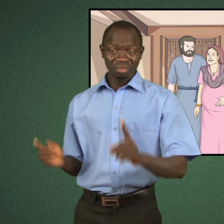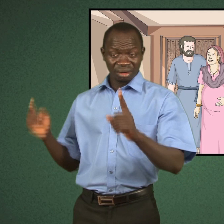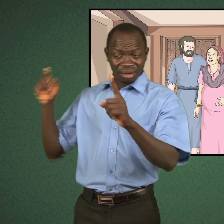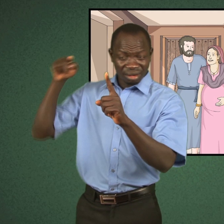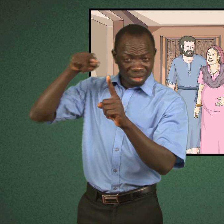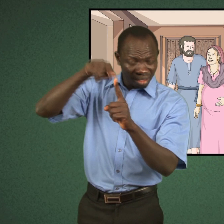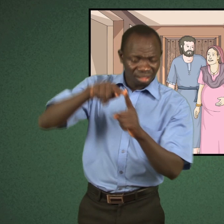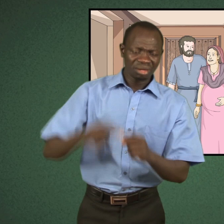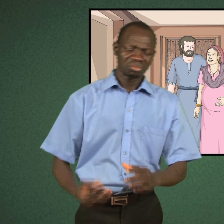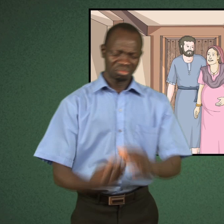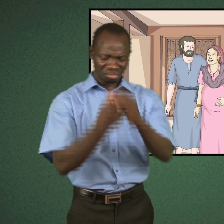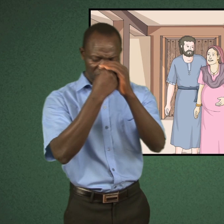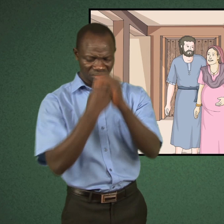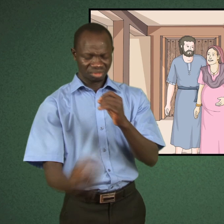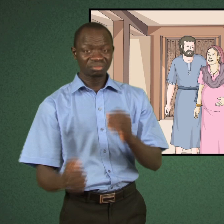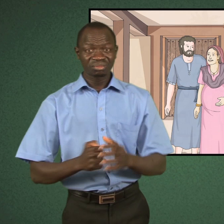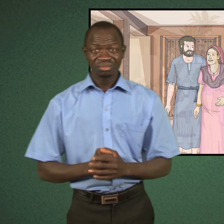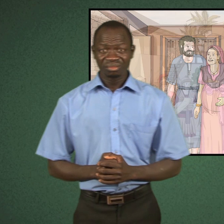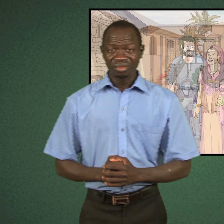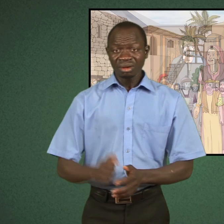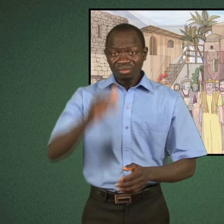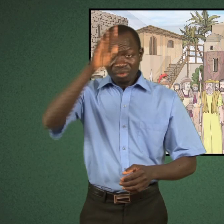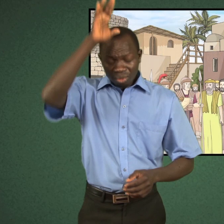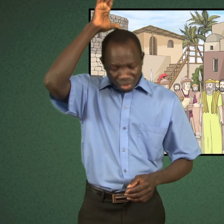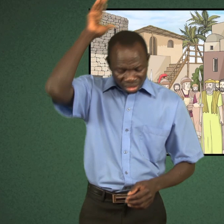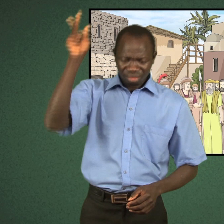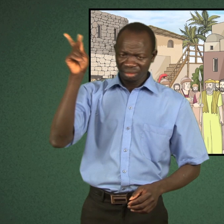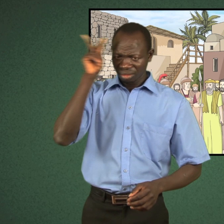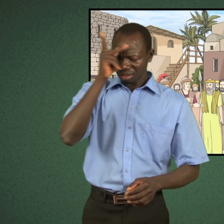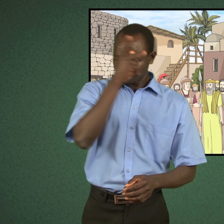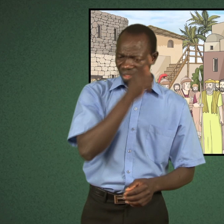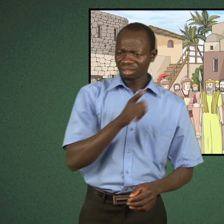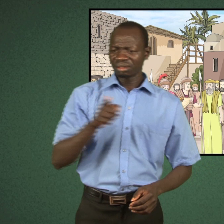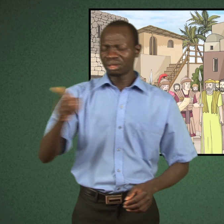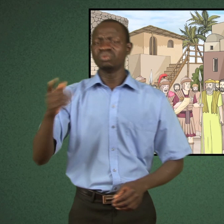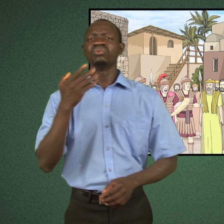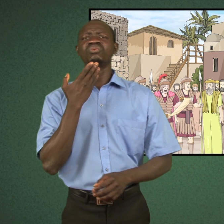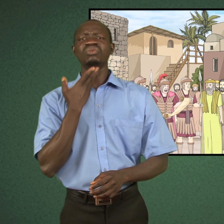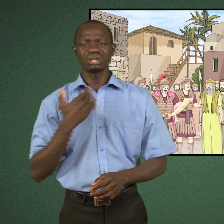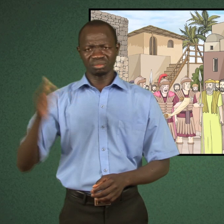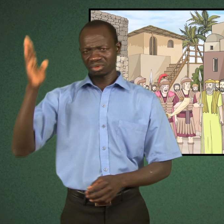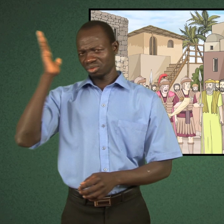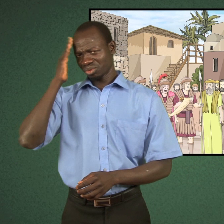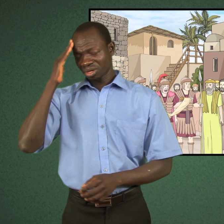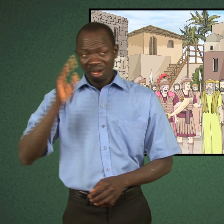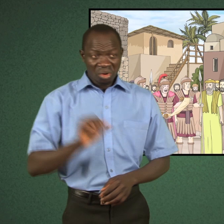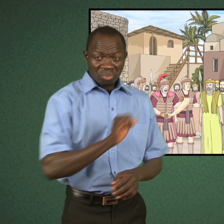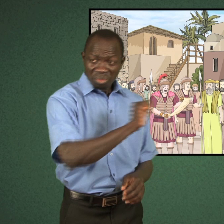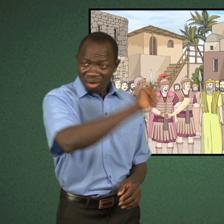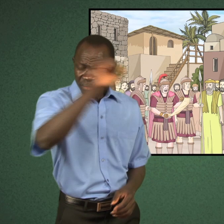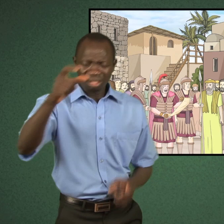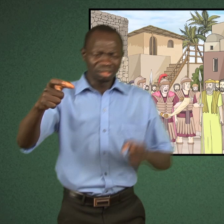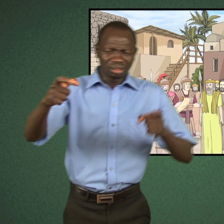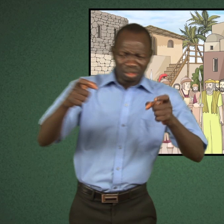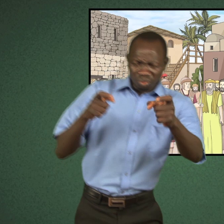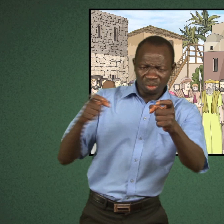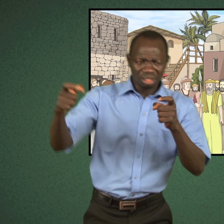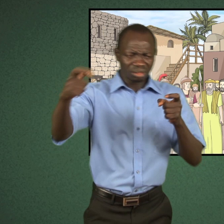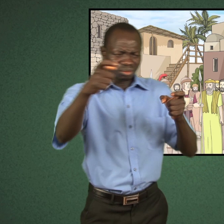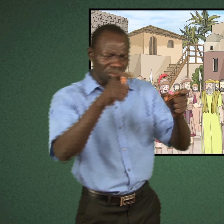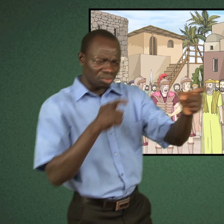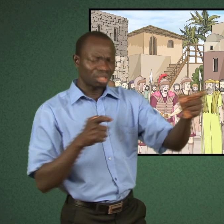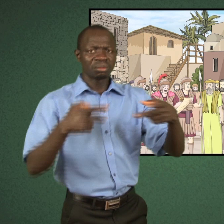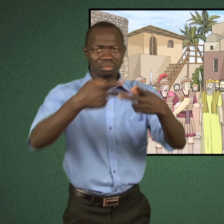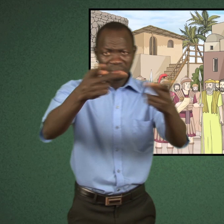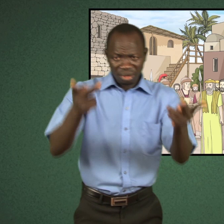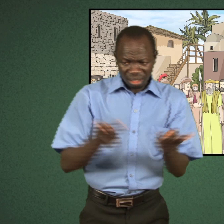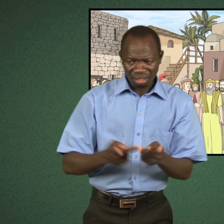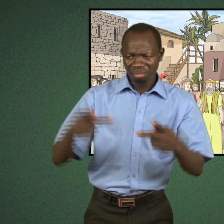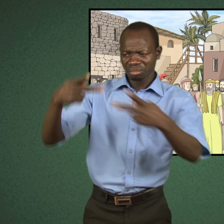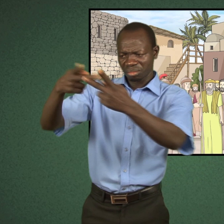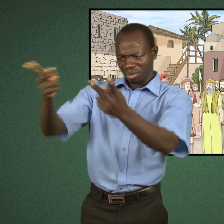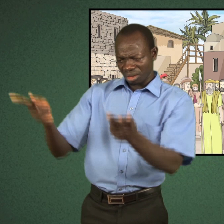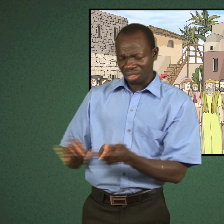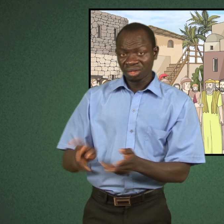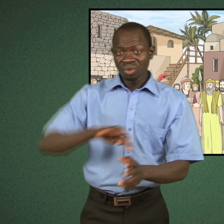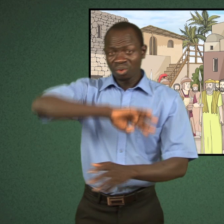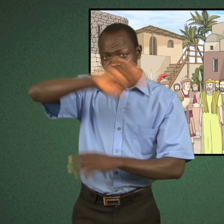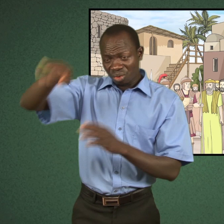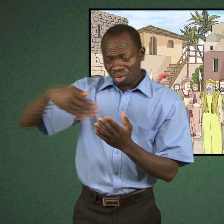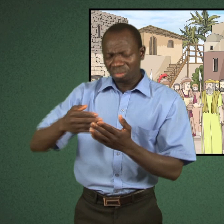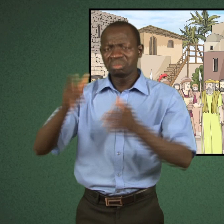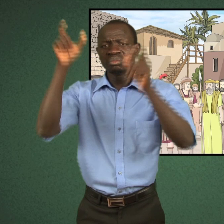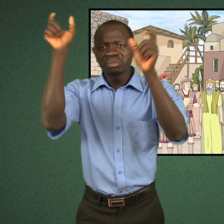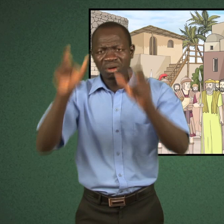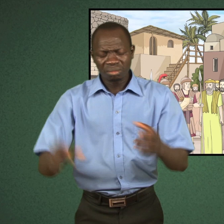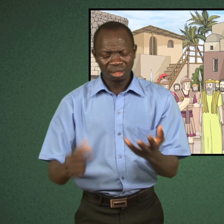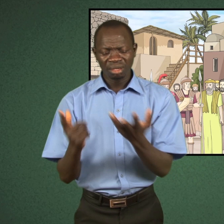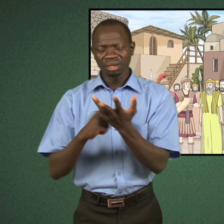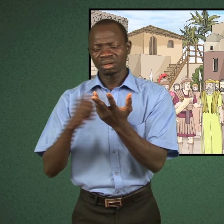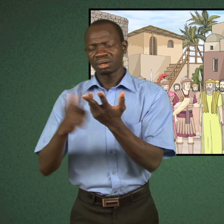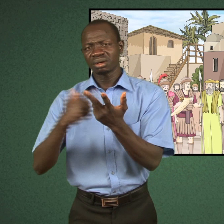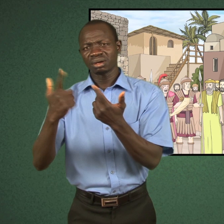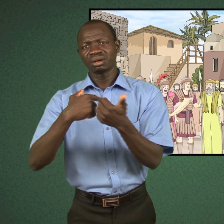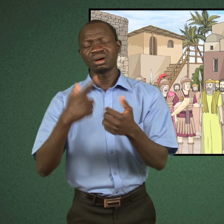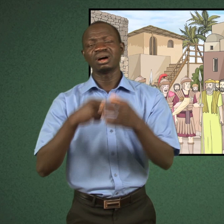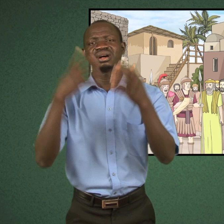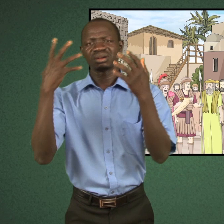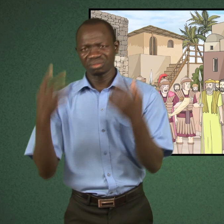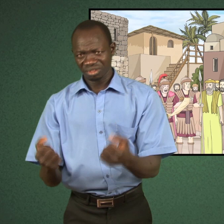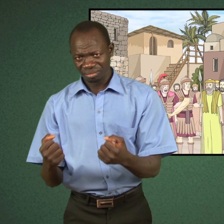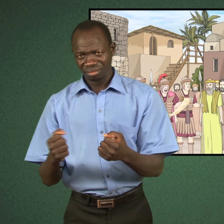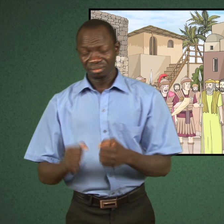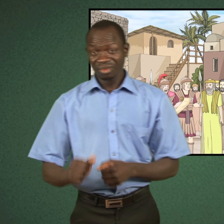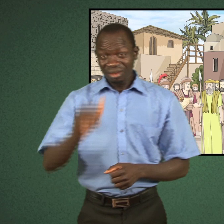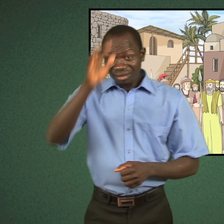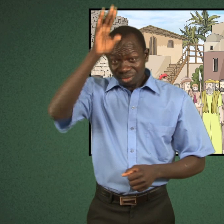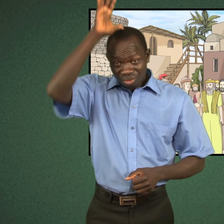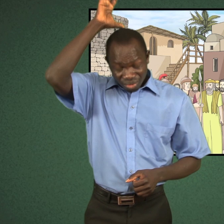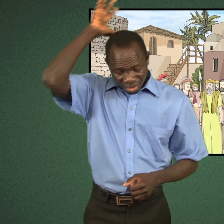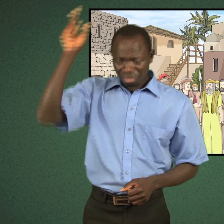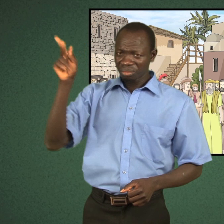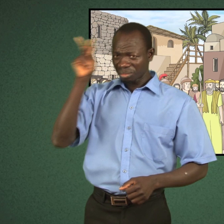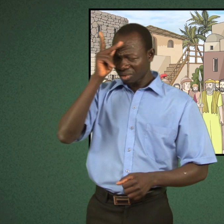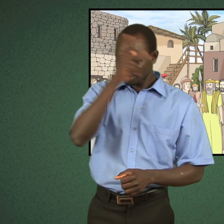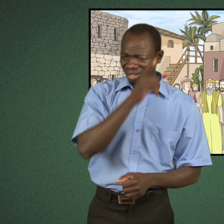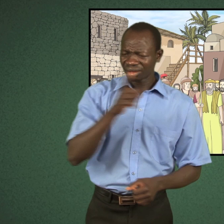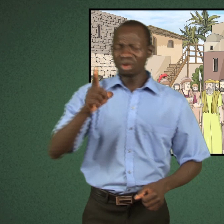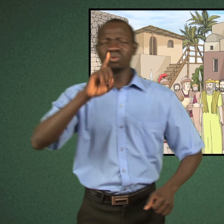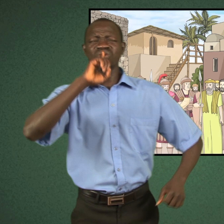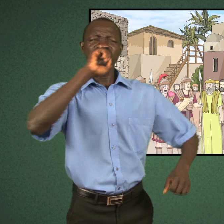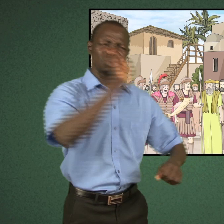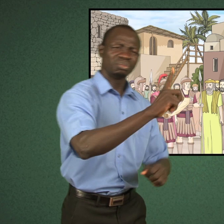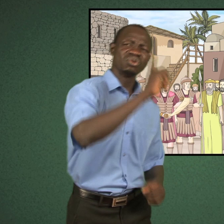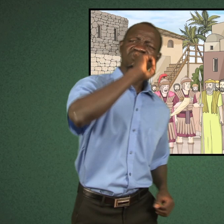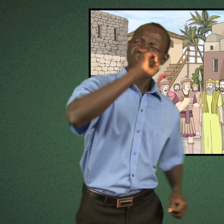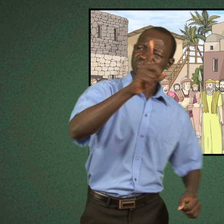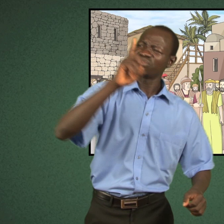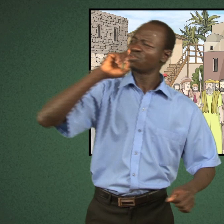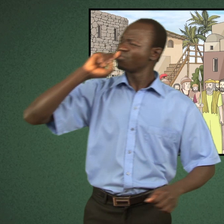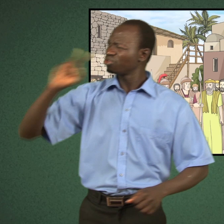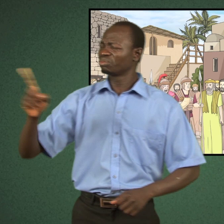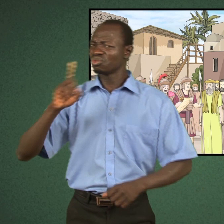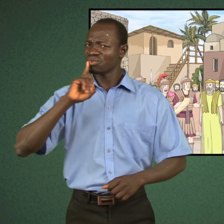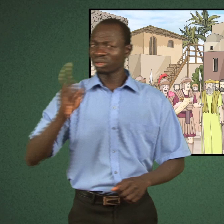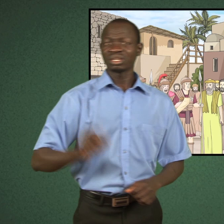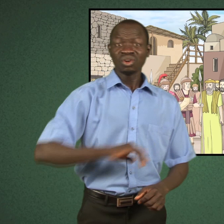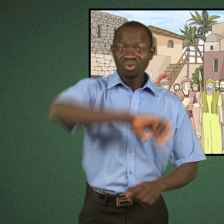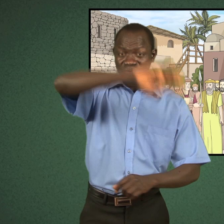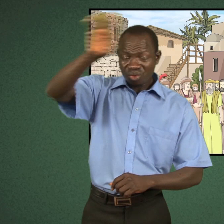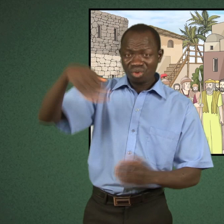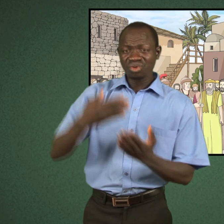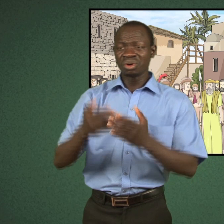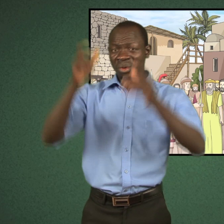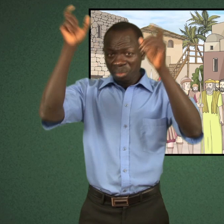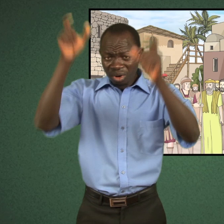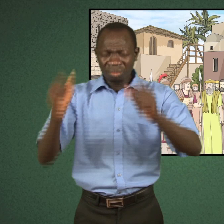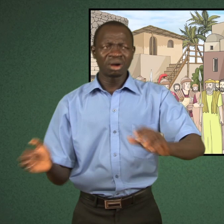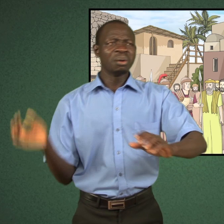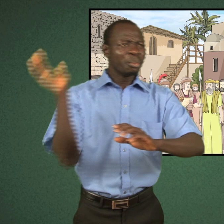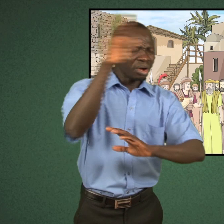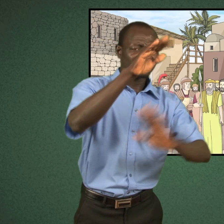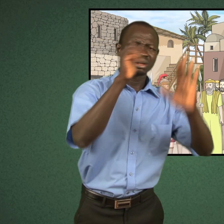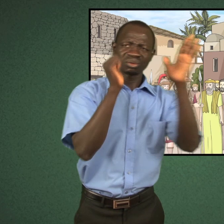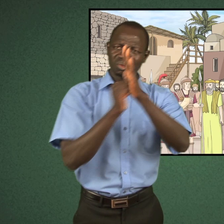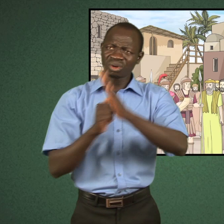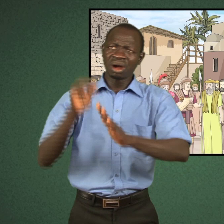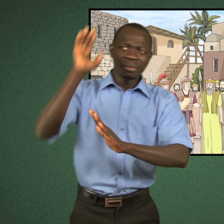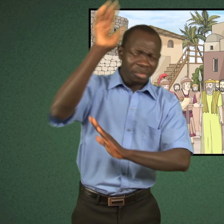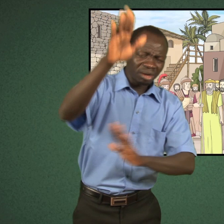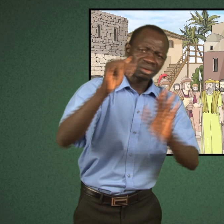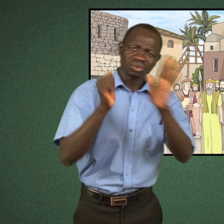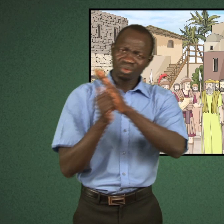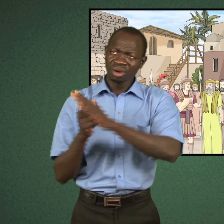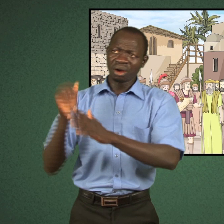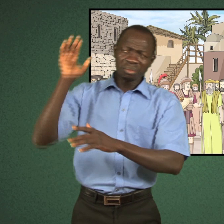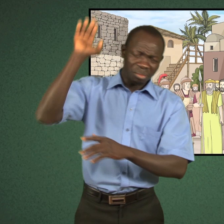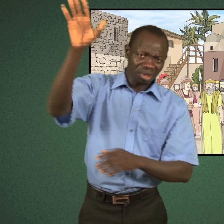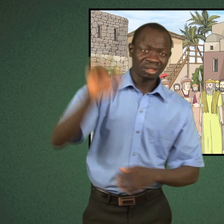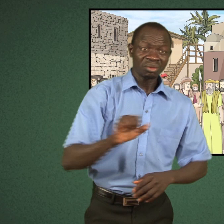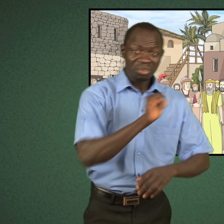Now in those days a decree went out from Caesar Augustus that a census should be taken of the whole empire.